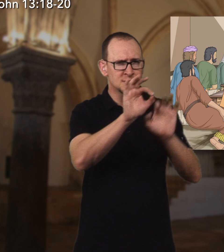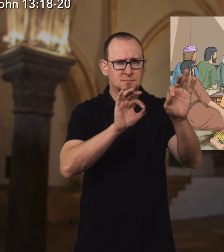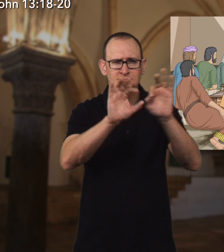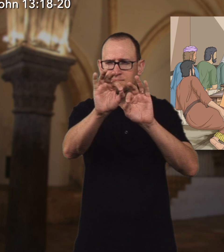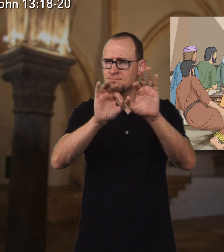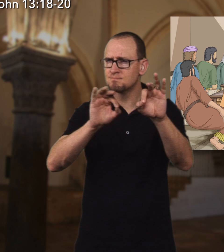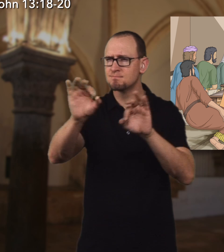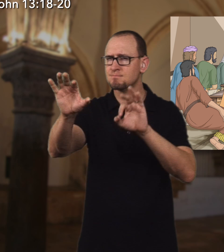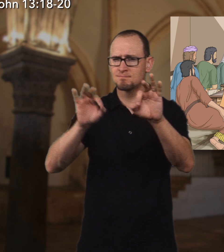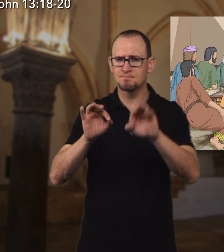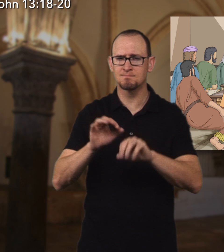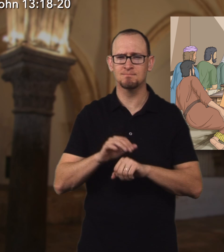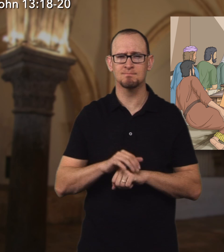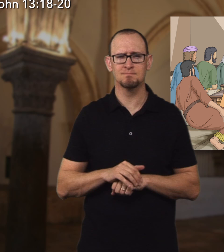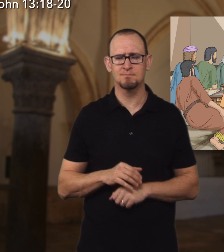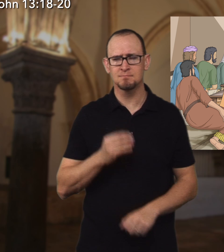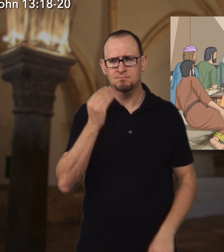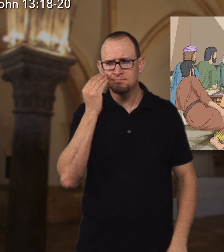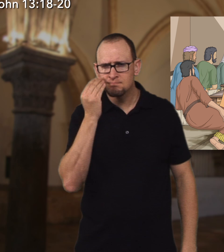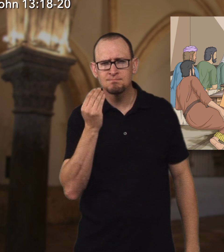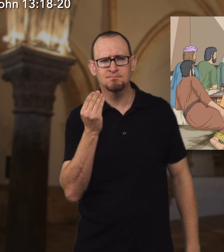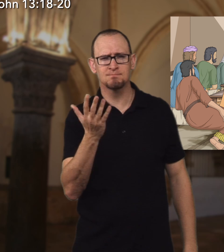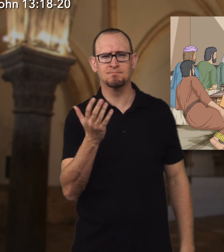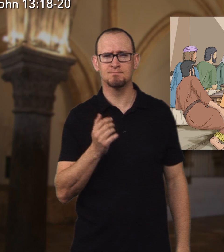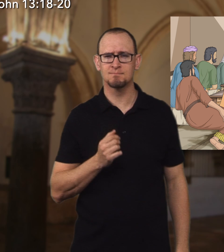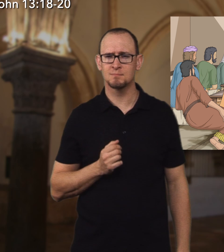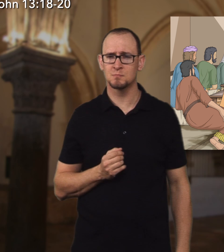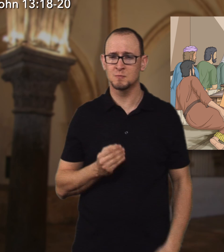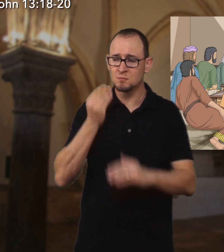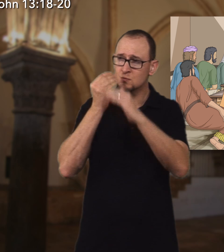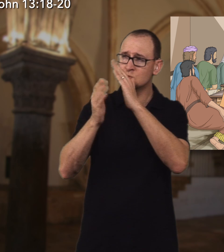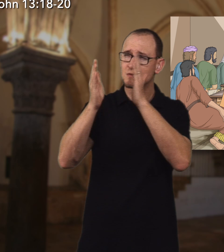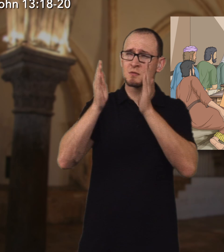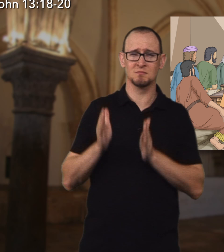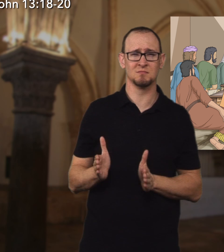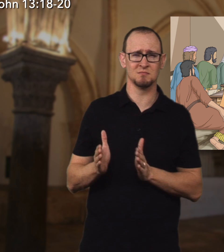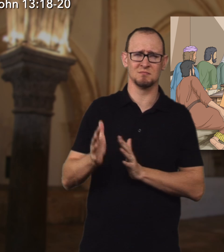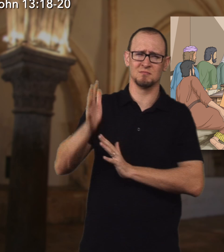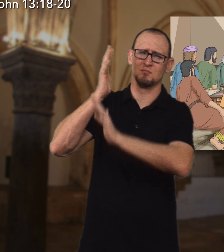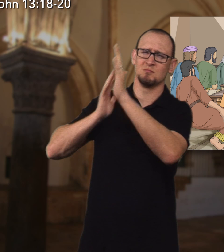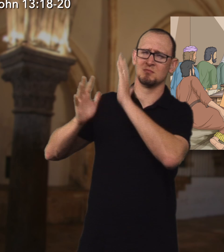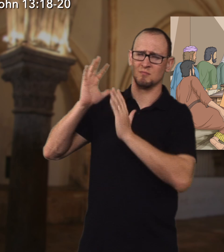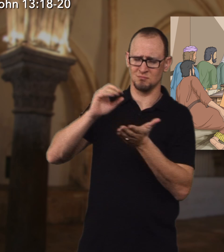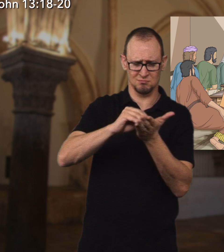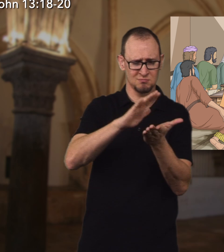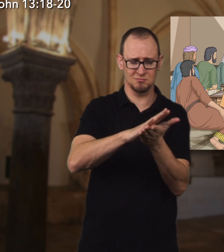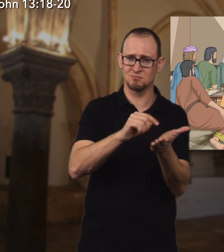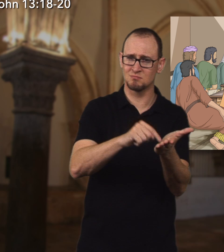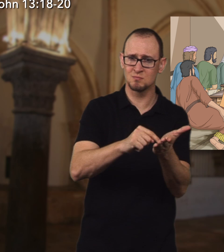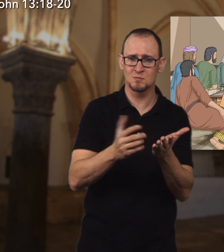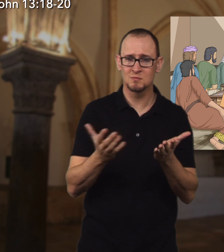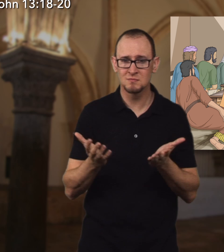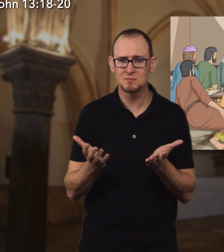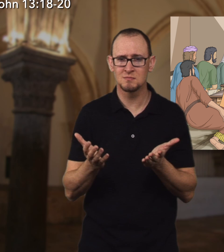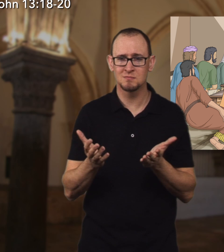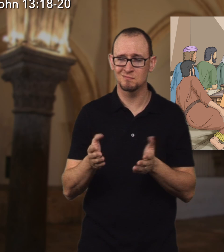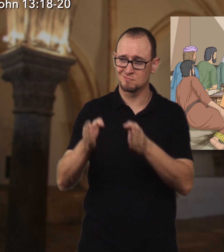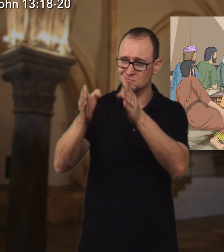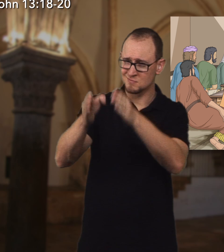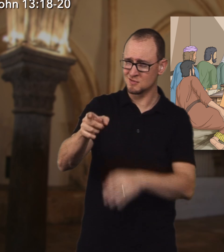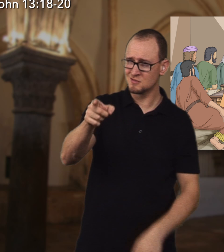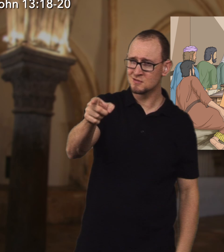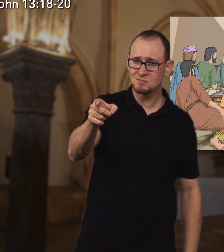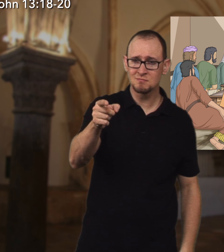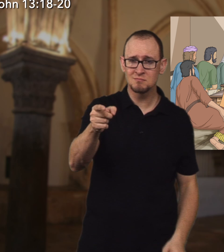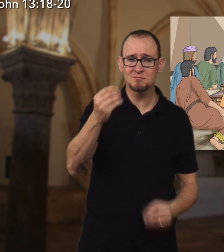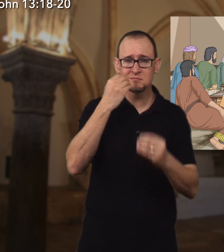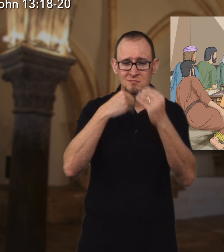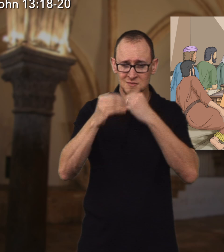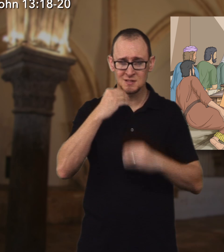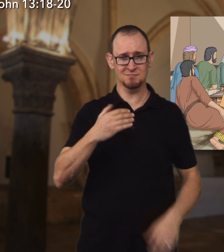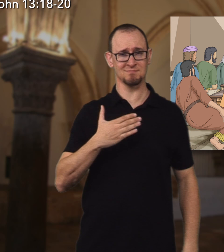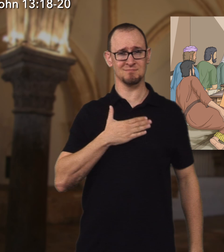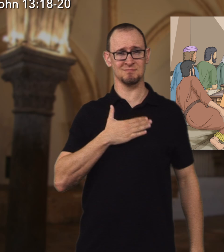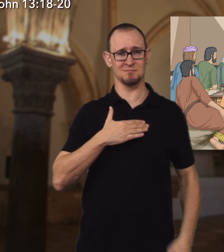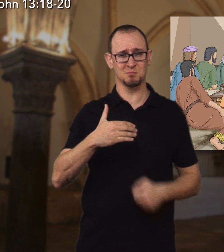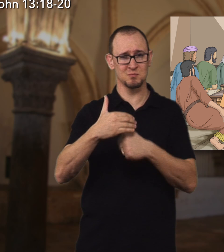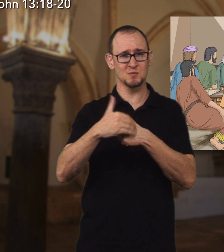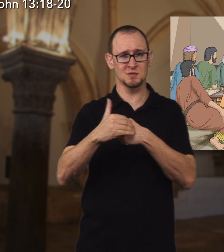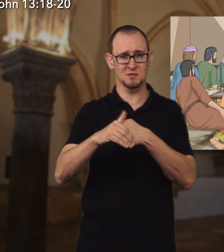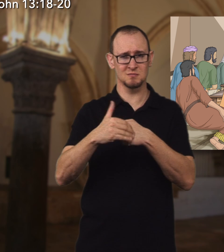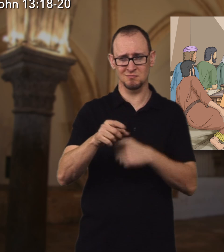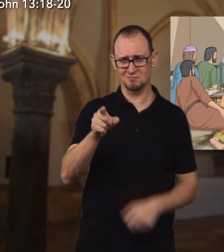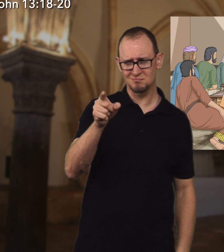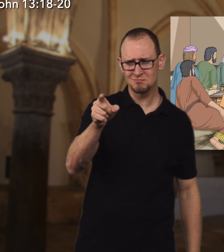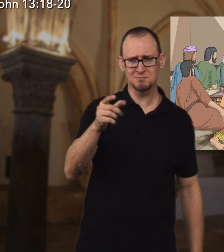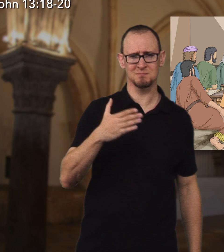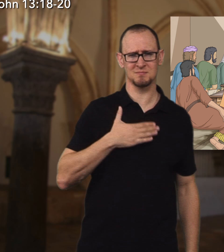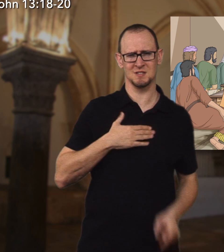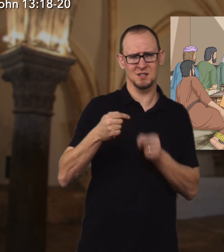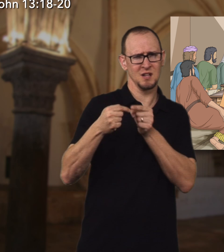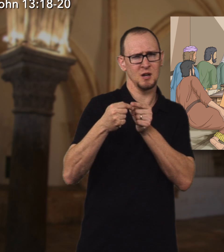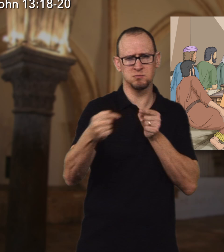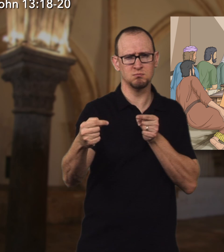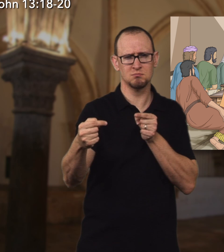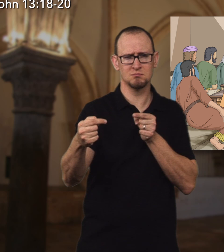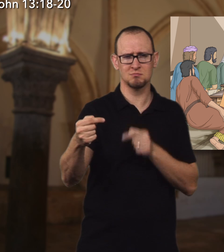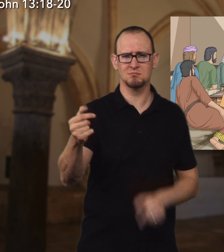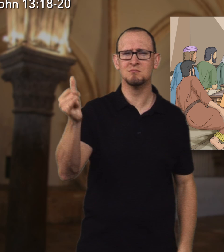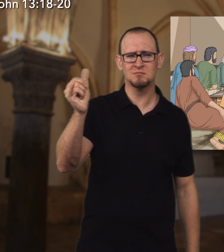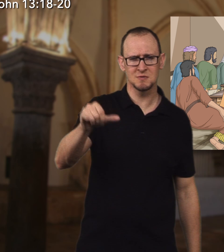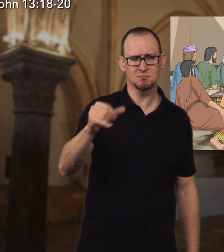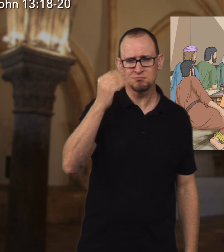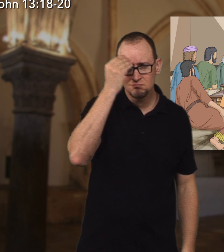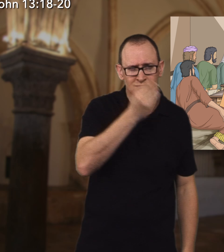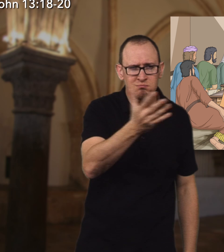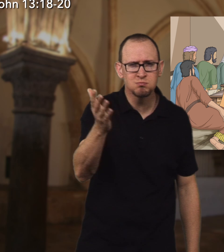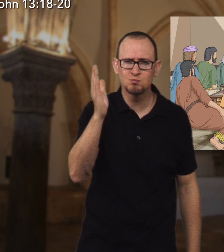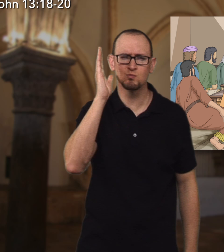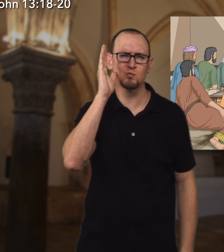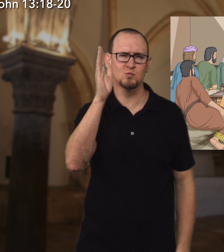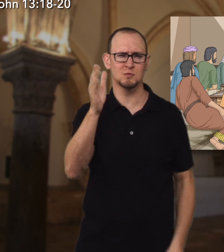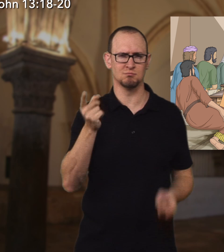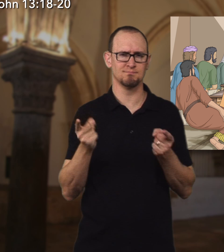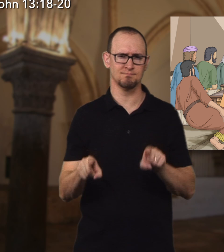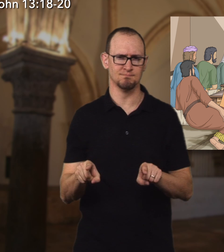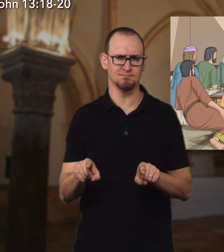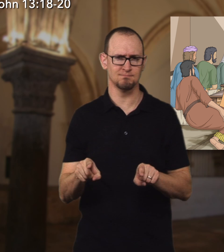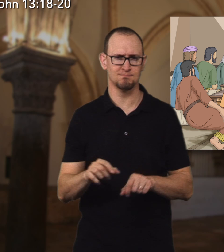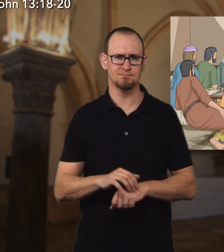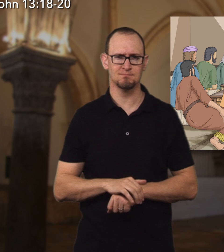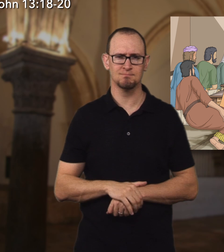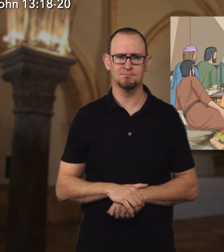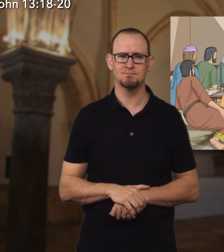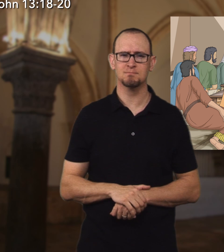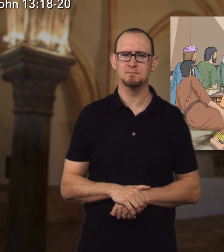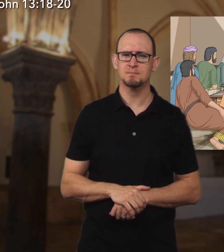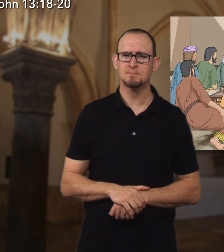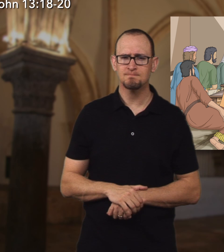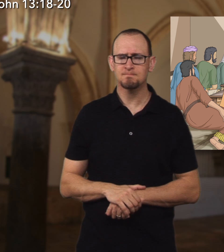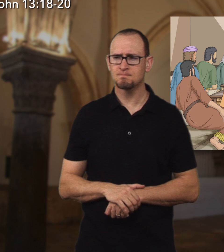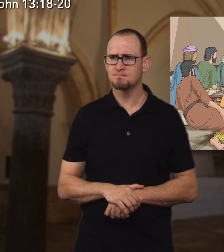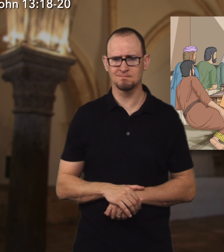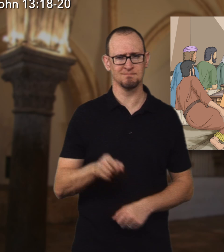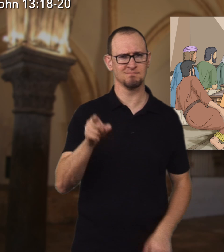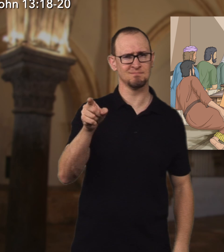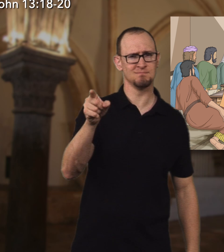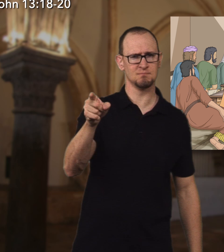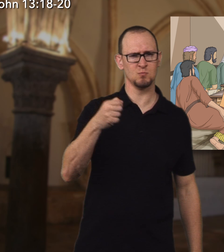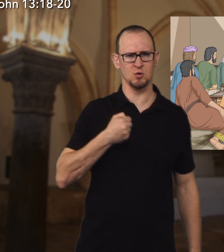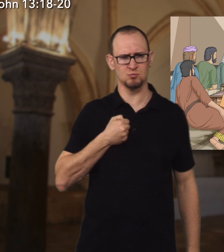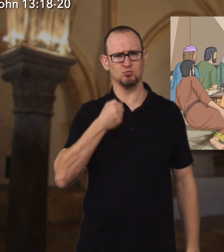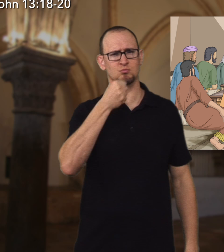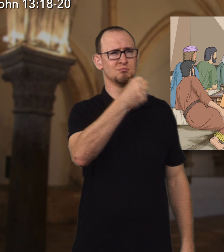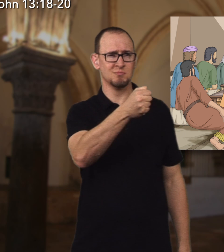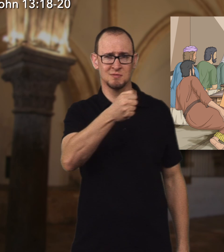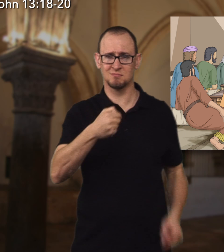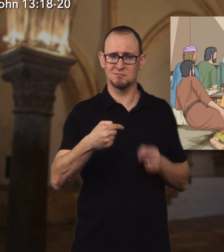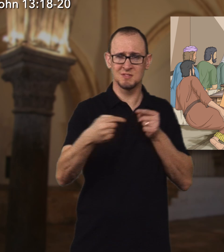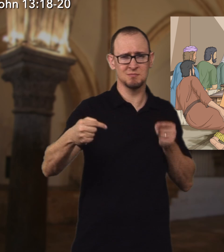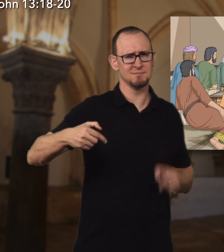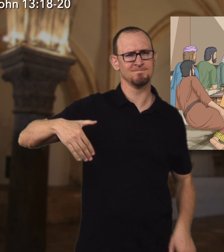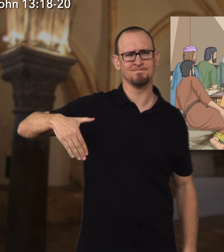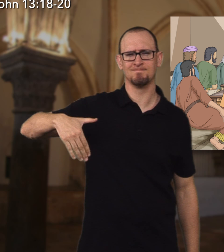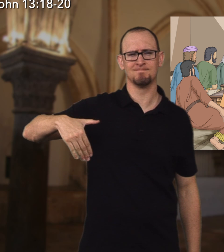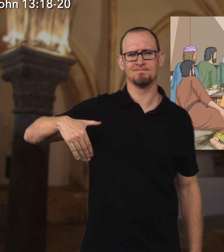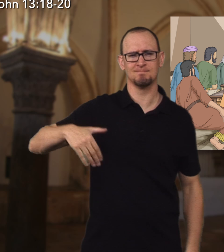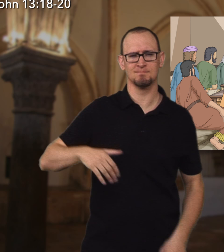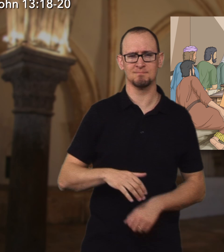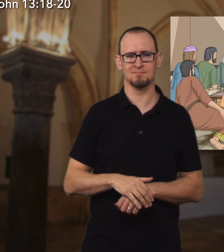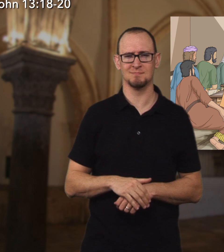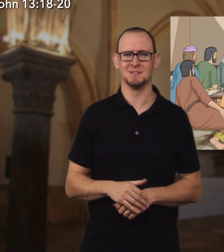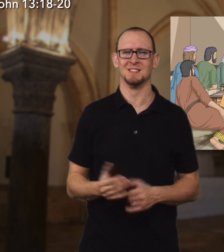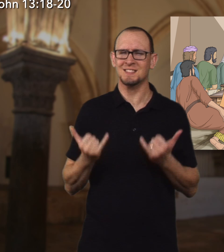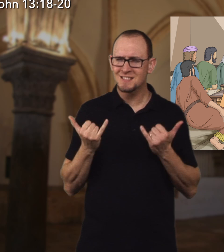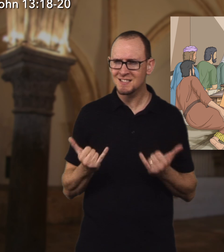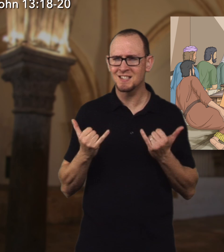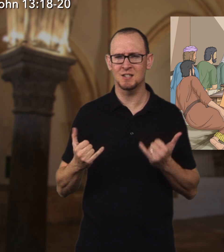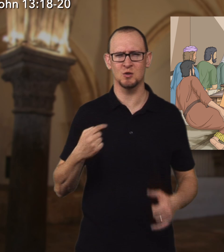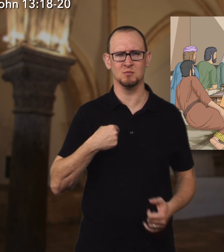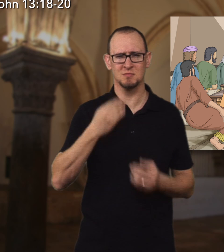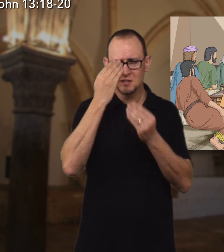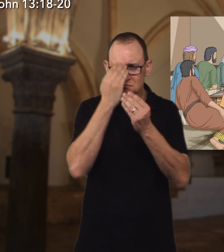But this is to fulfill the Scripture: ‘The one who shares My bread has lifted up his heel against Me.’